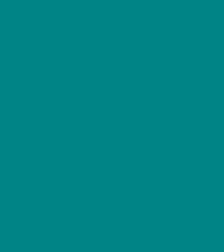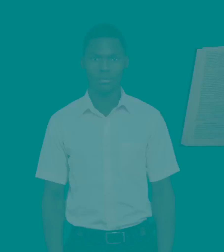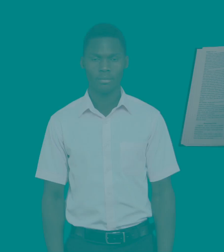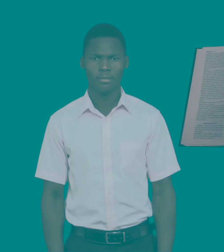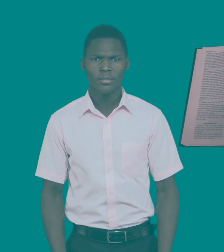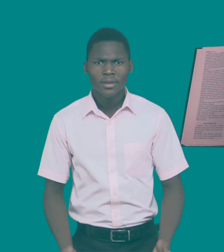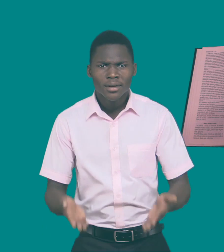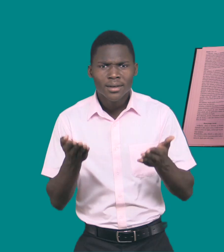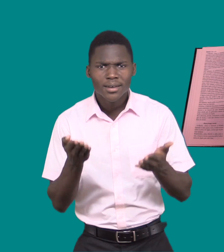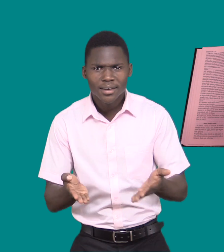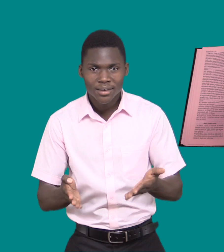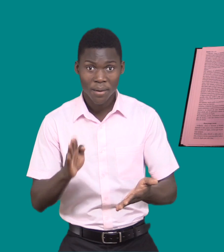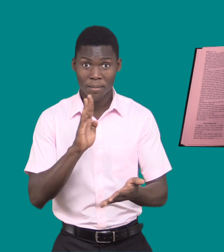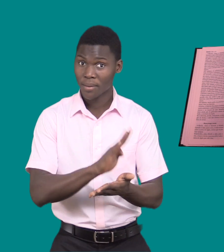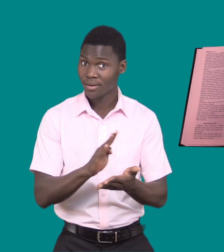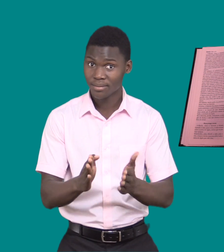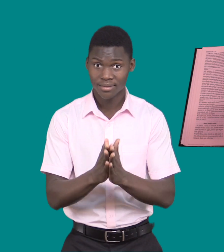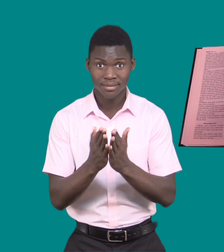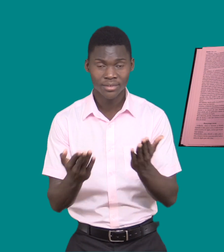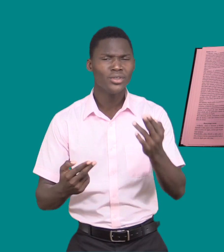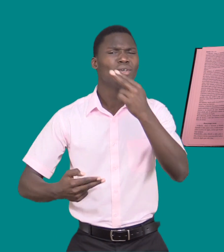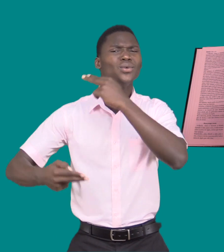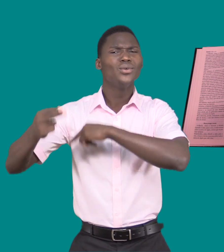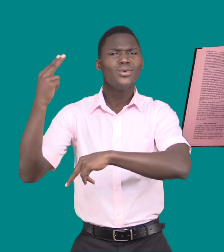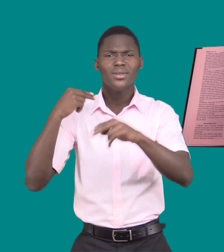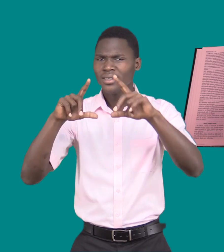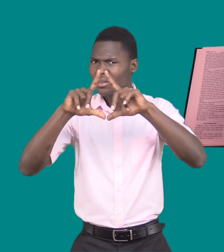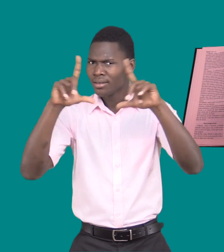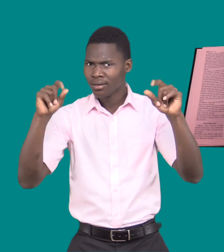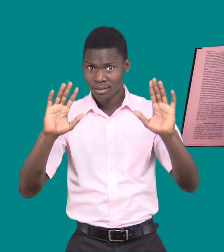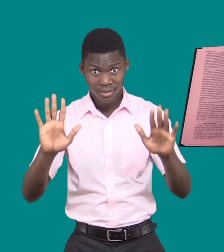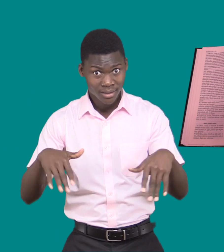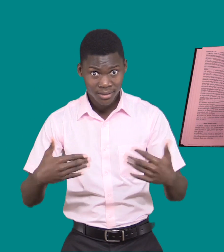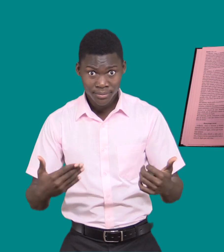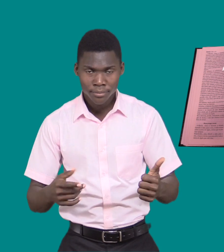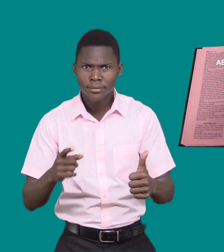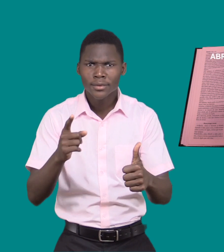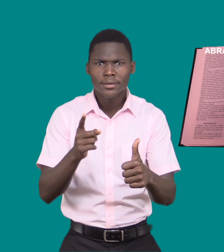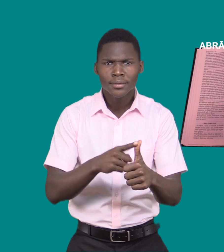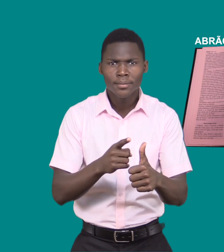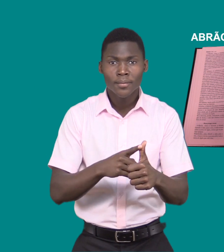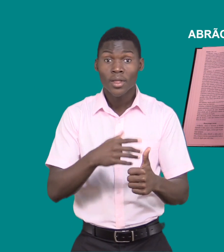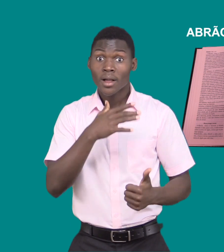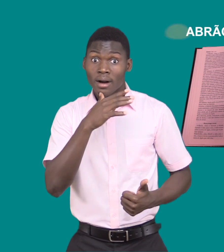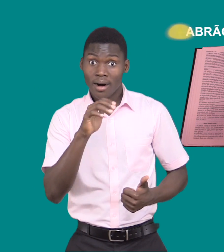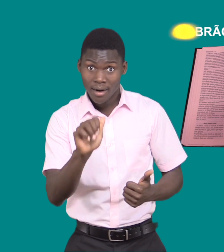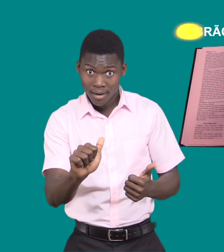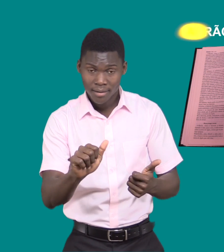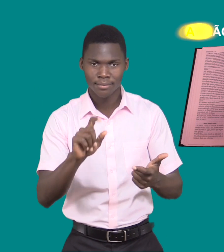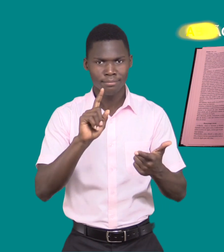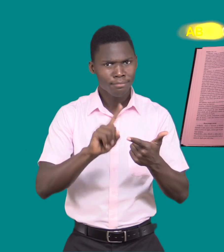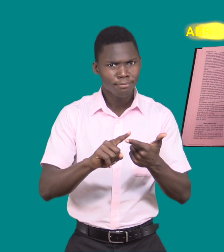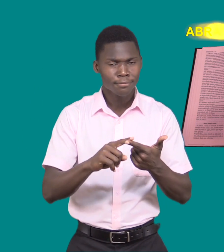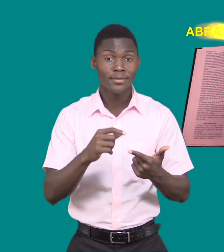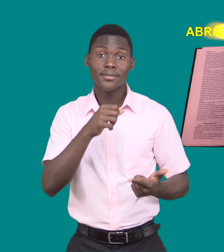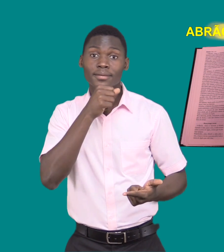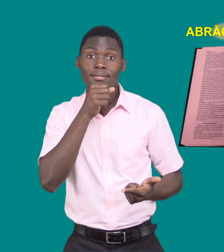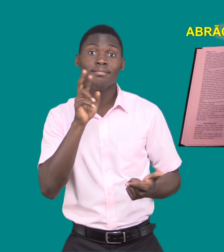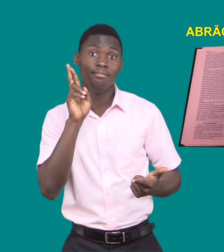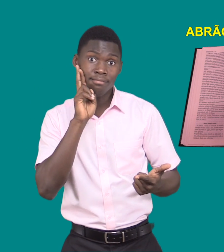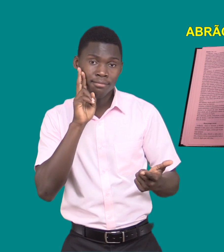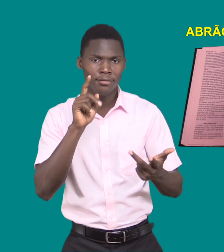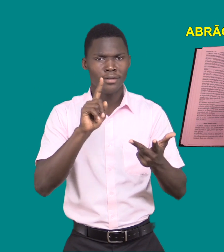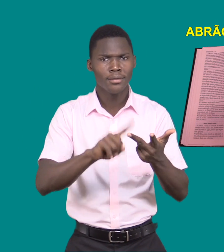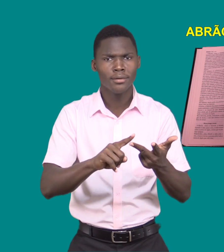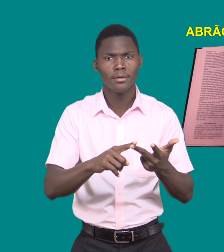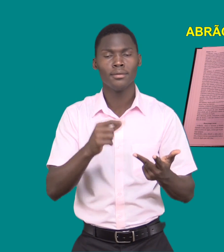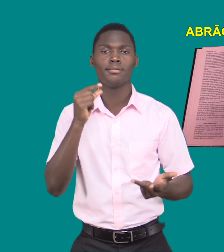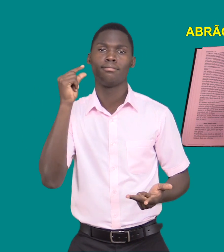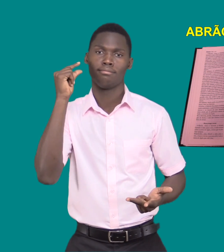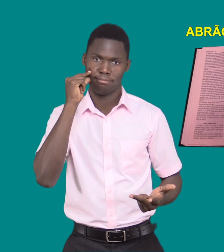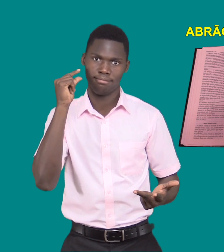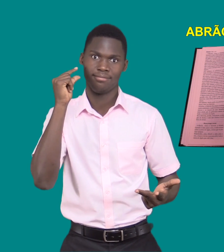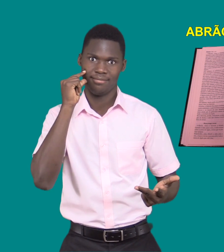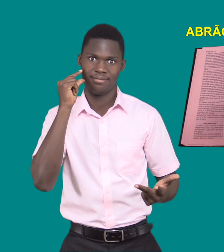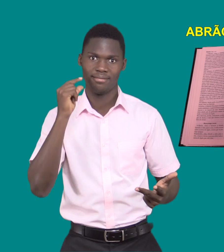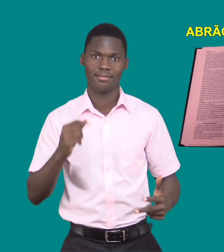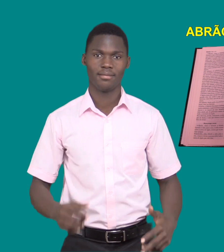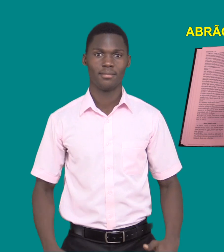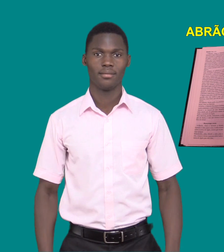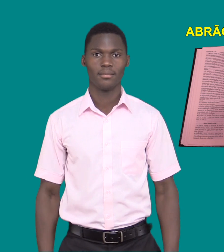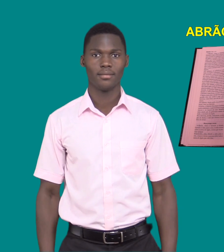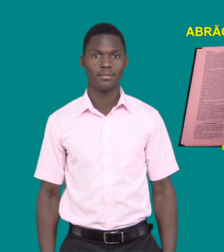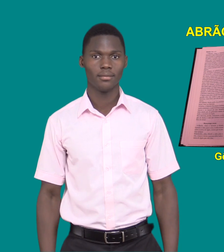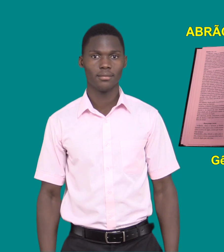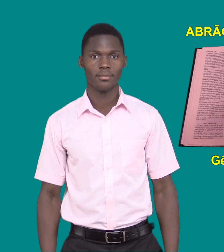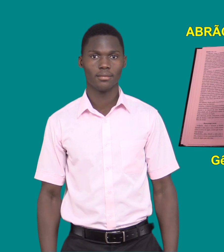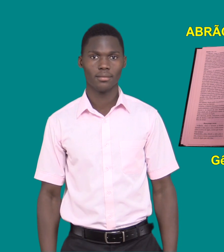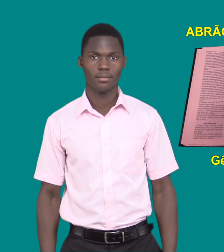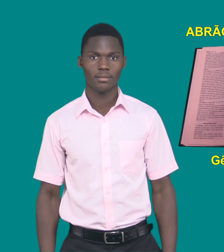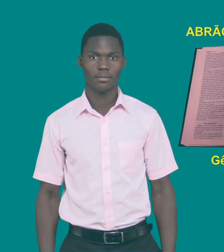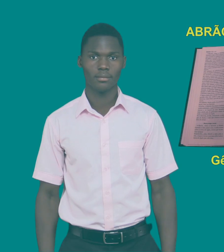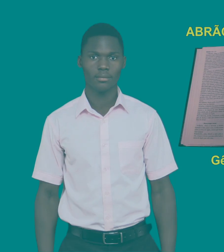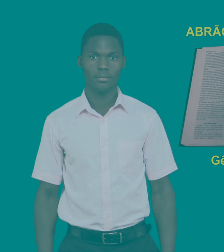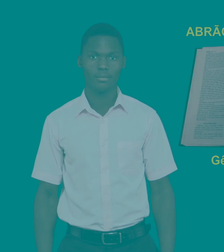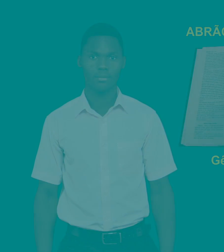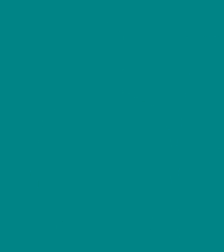Abram, Sarai and Hagar